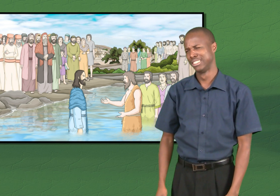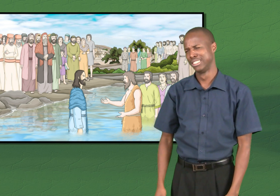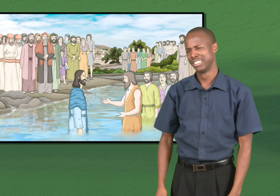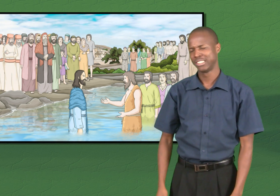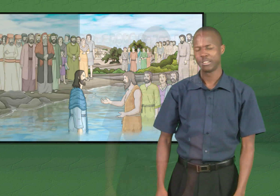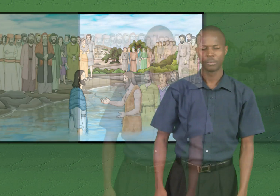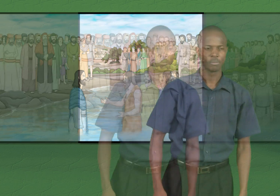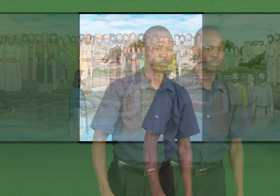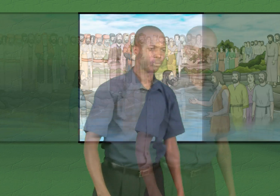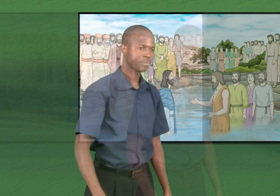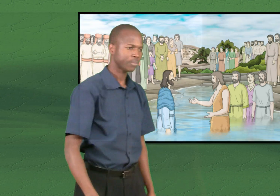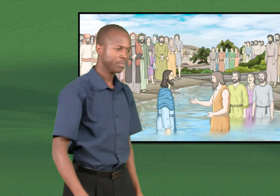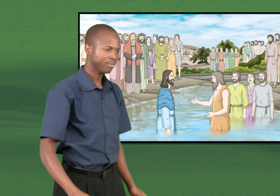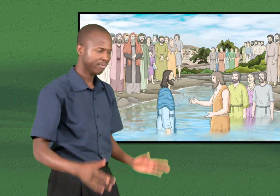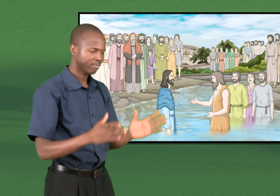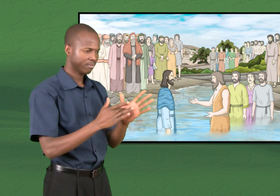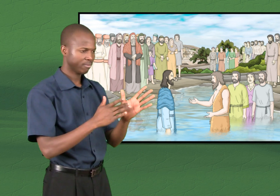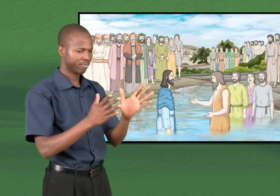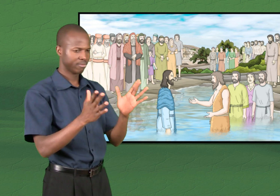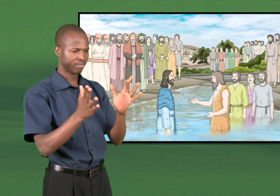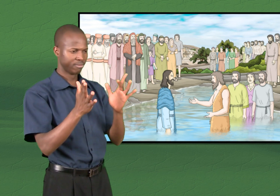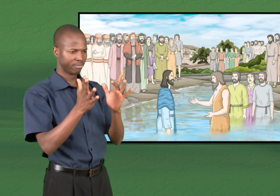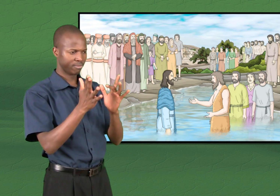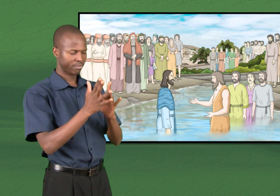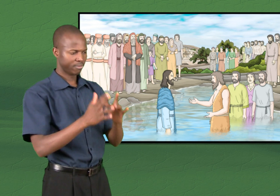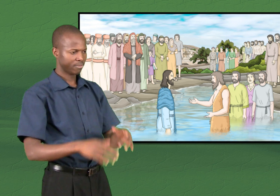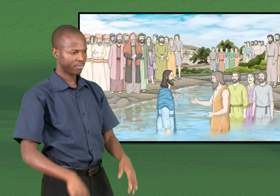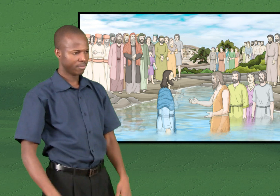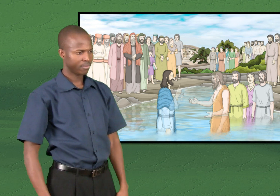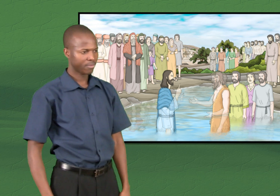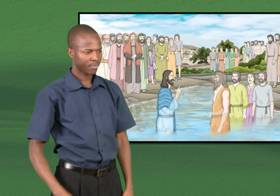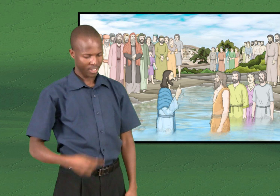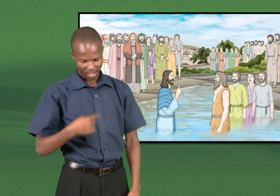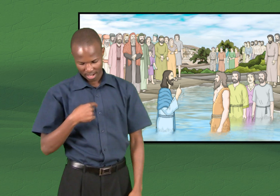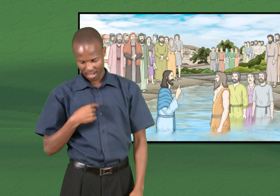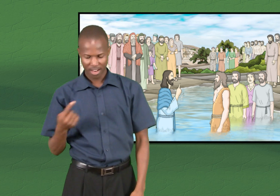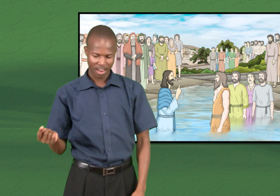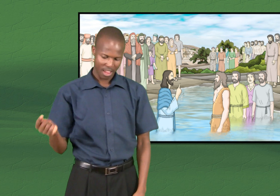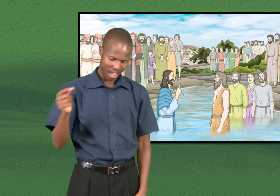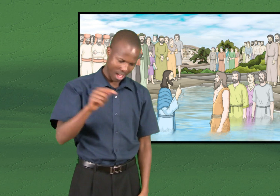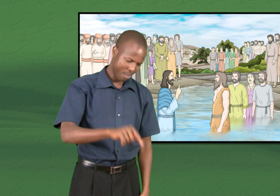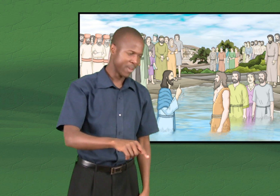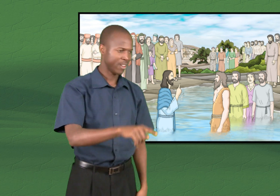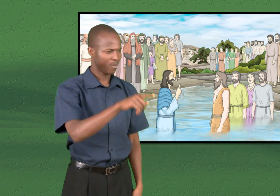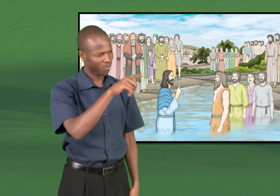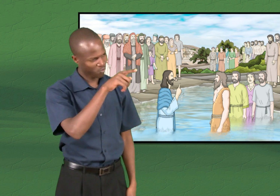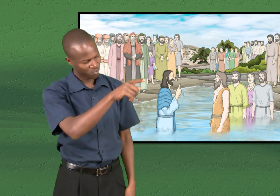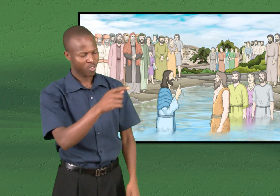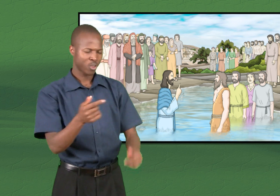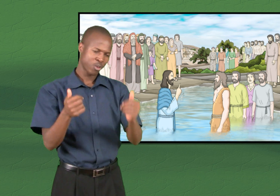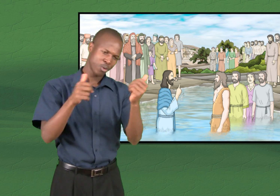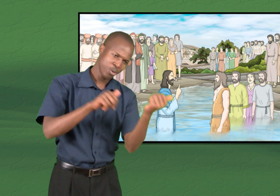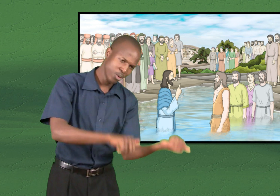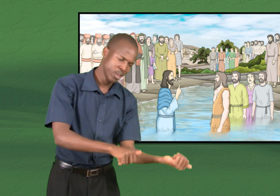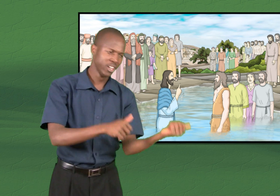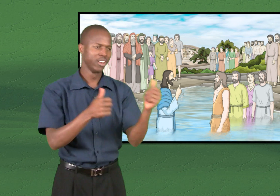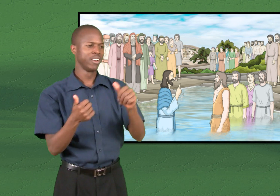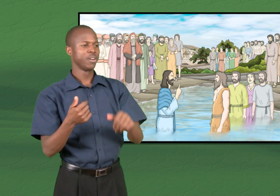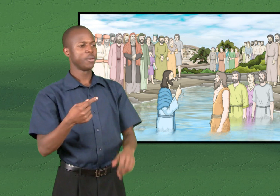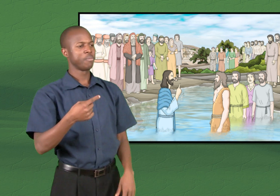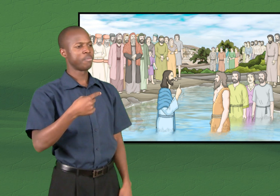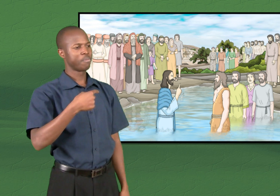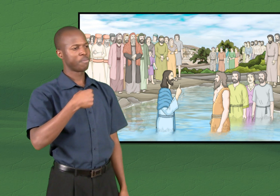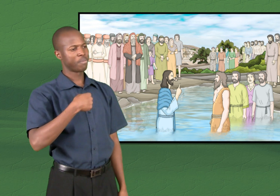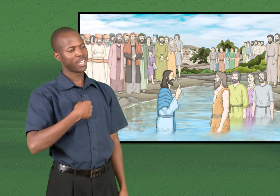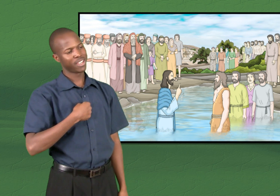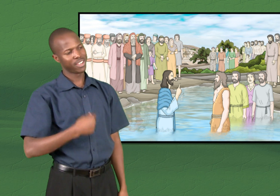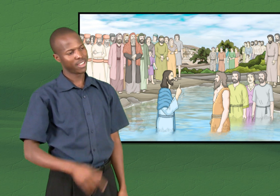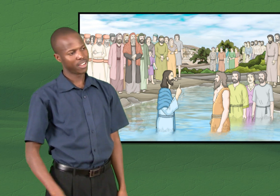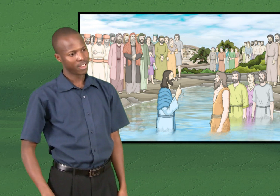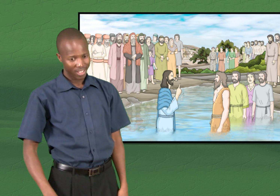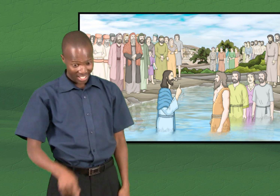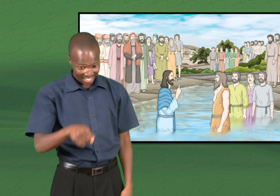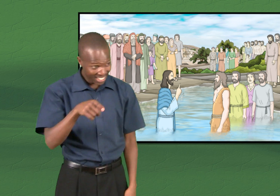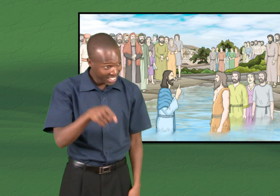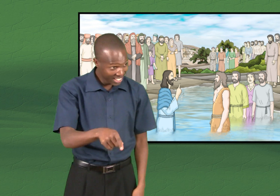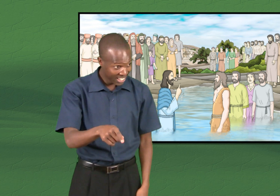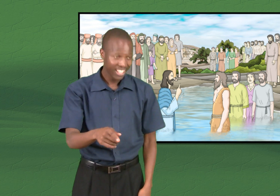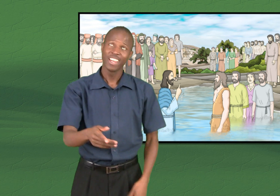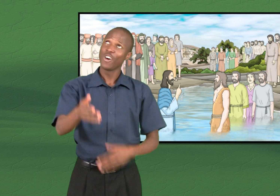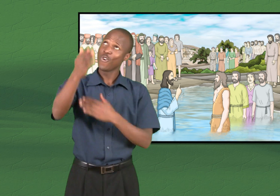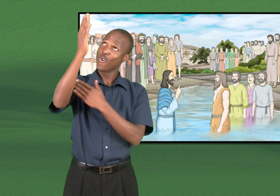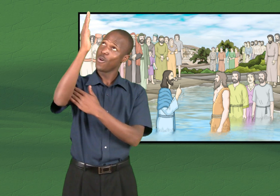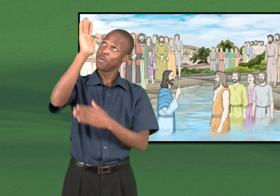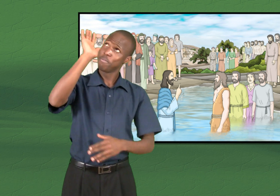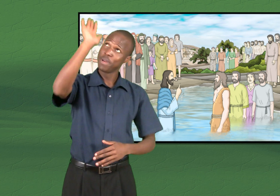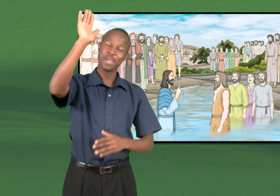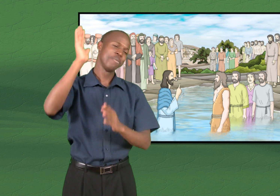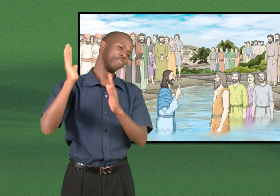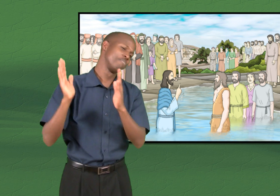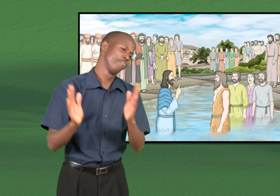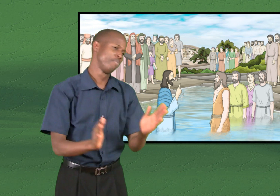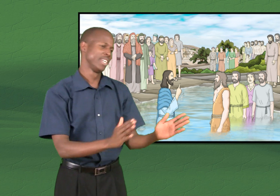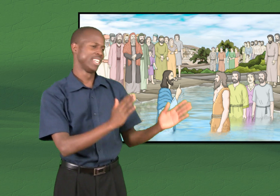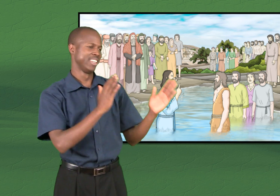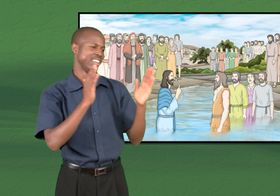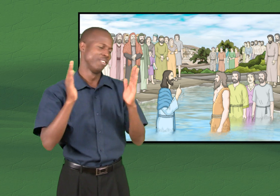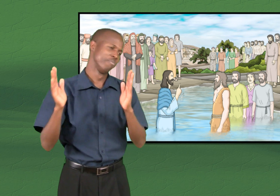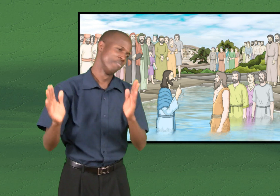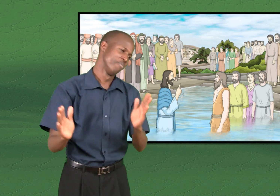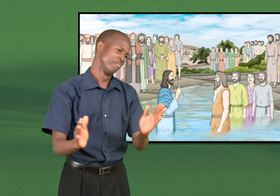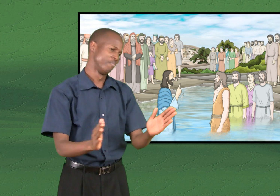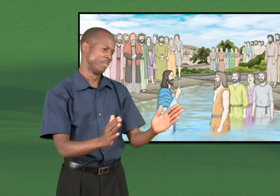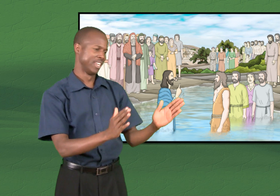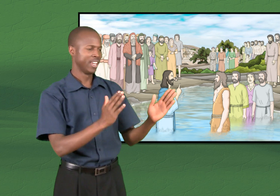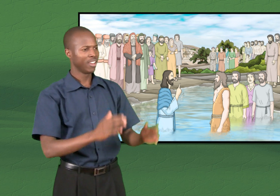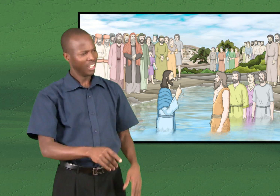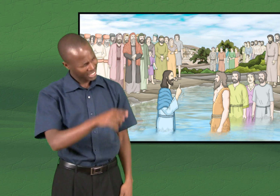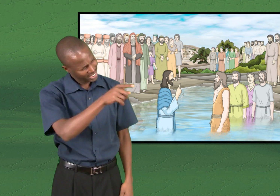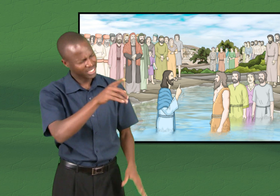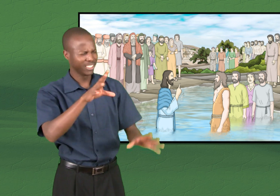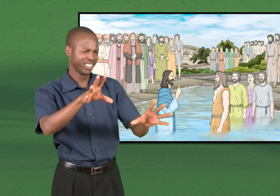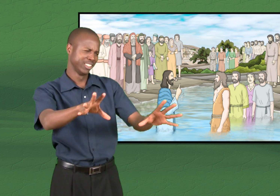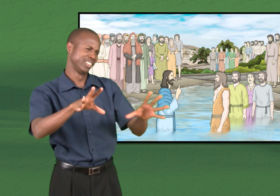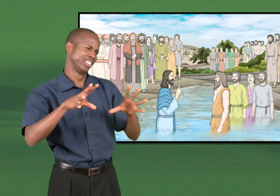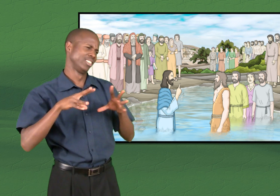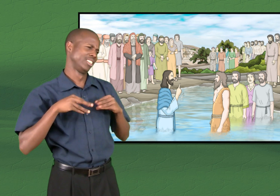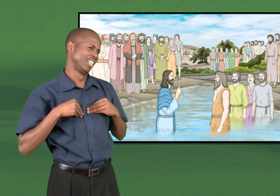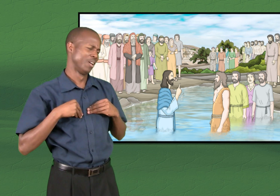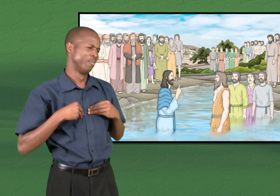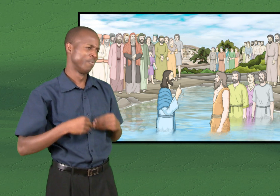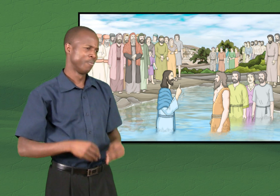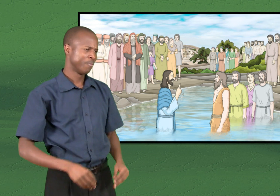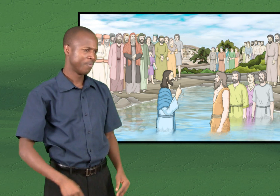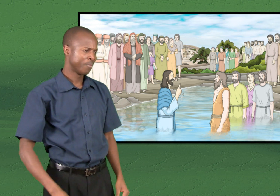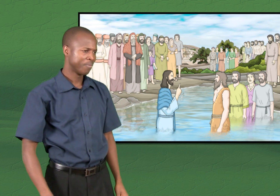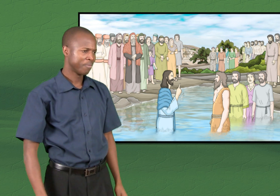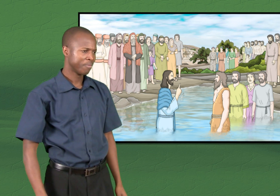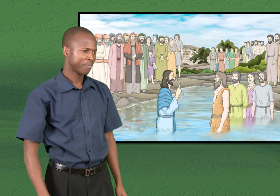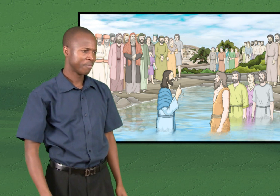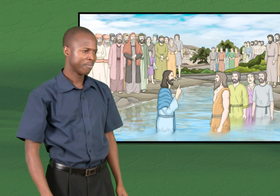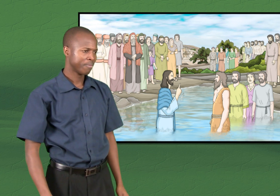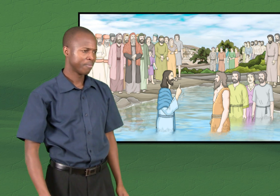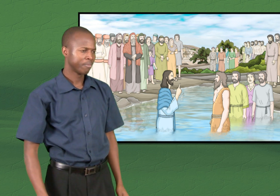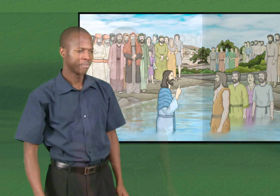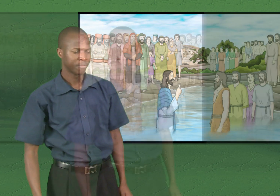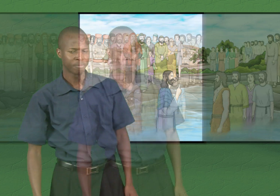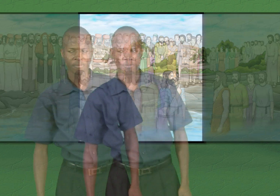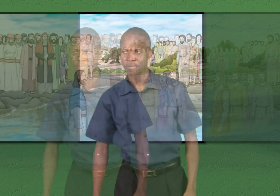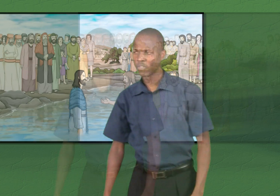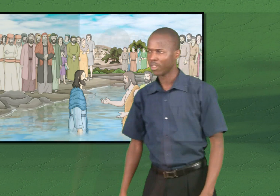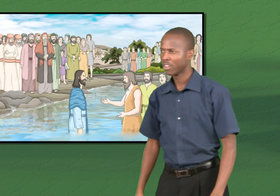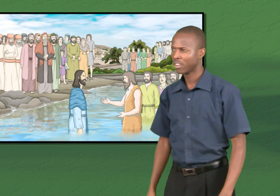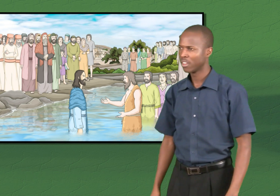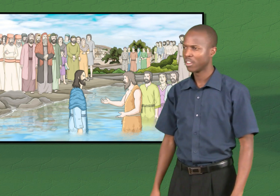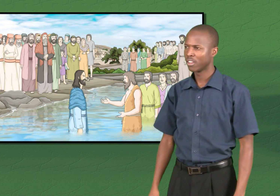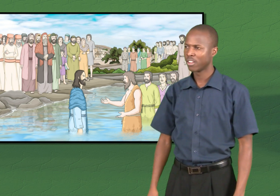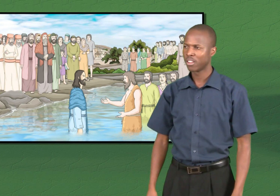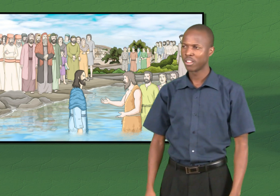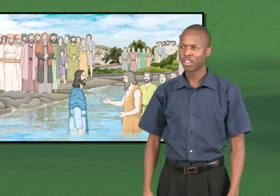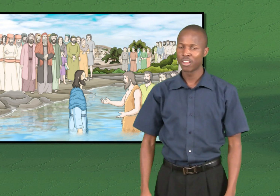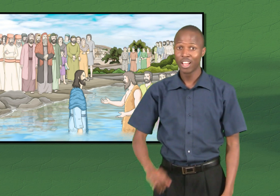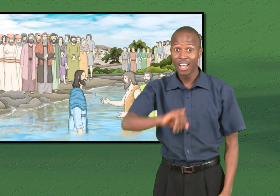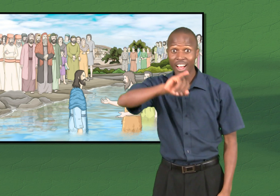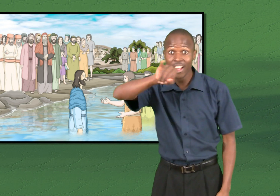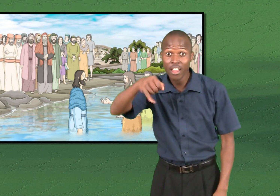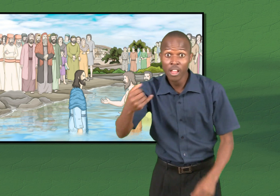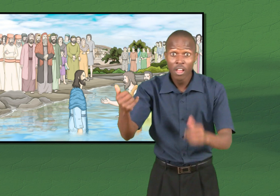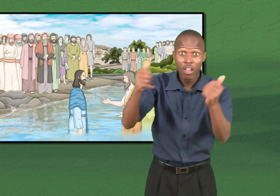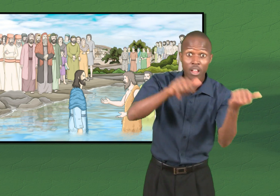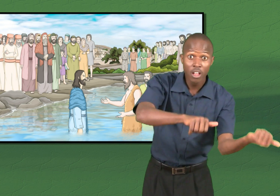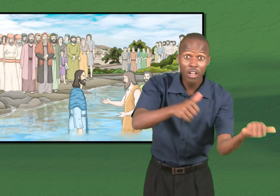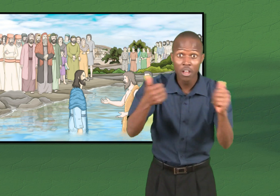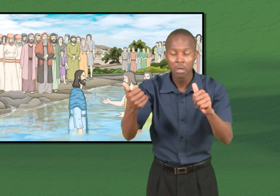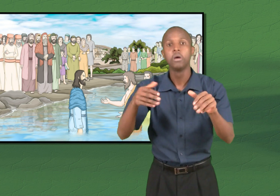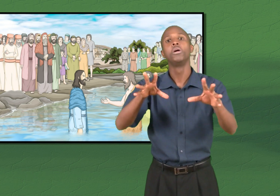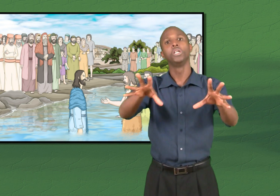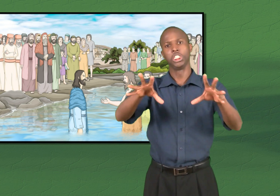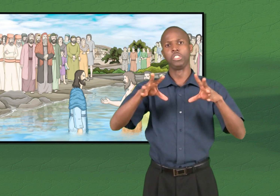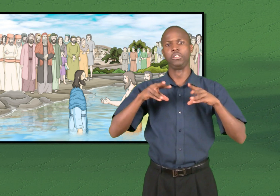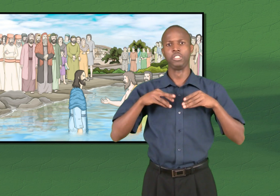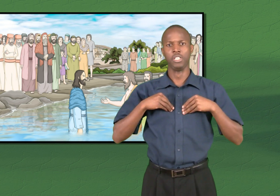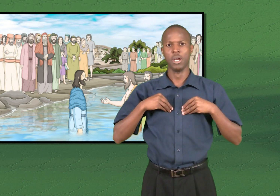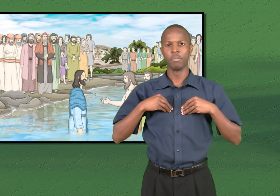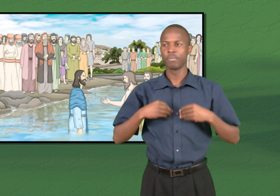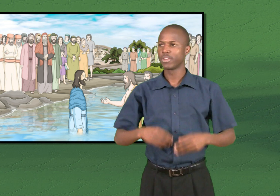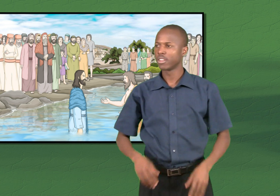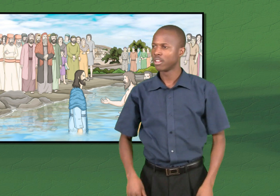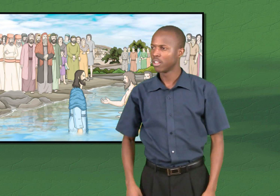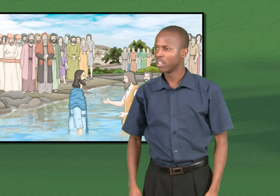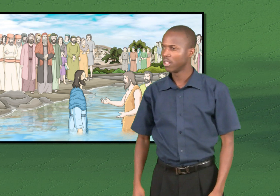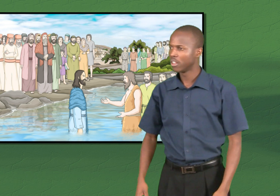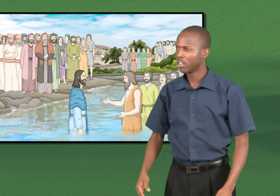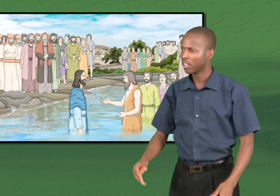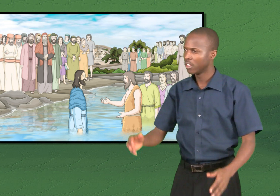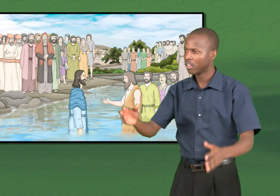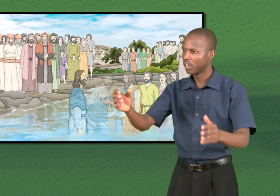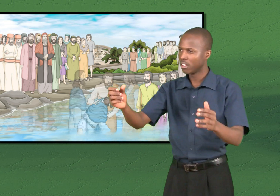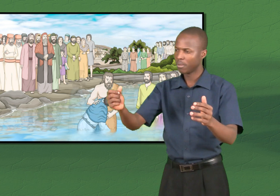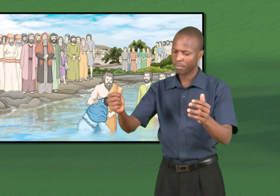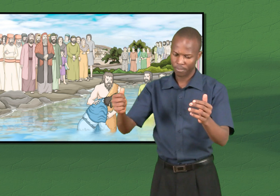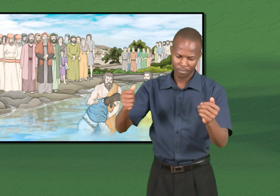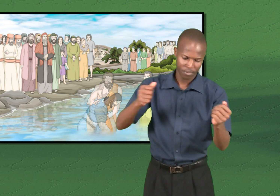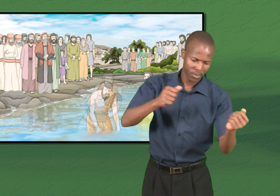“Let it be so now,” Jesus replied. “It is fitting for us to fulfill all righteousness in this way.”